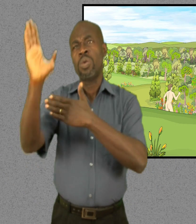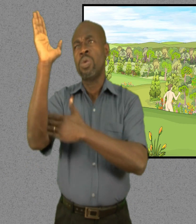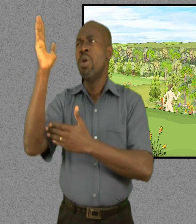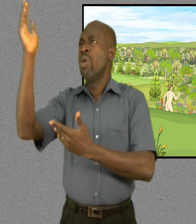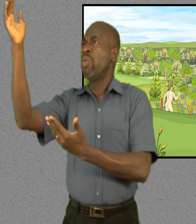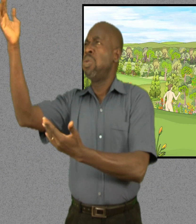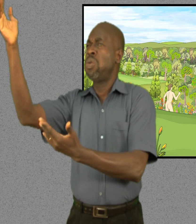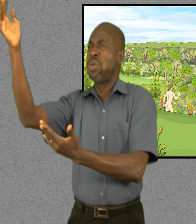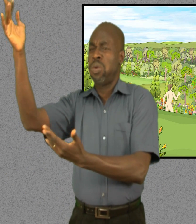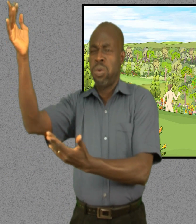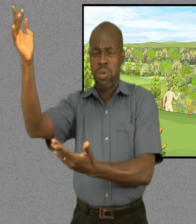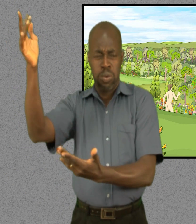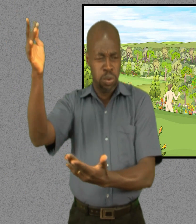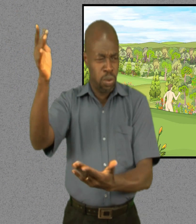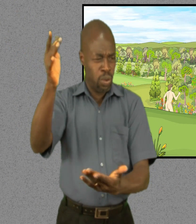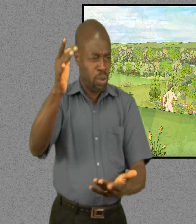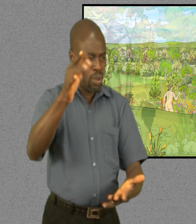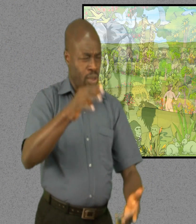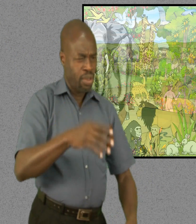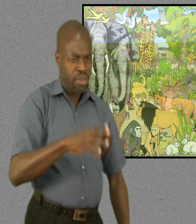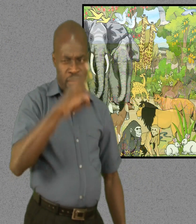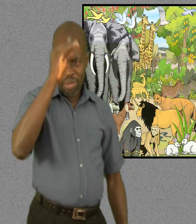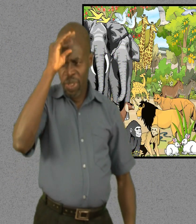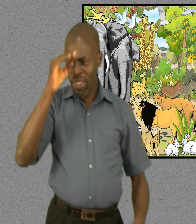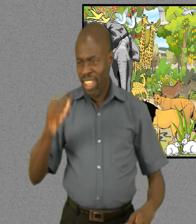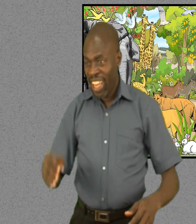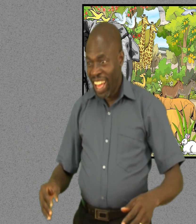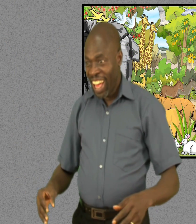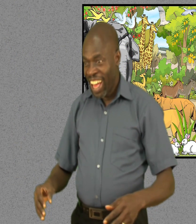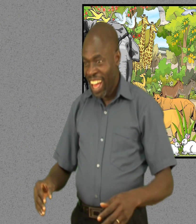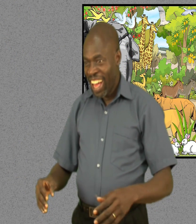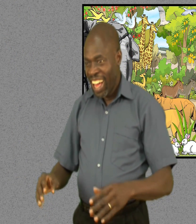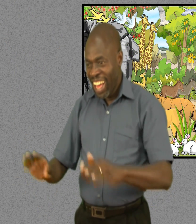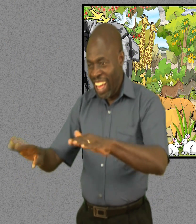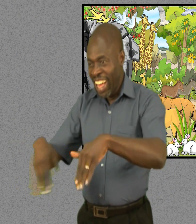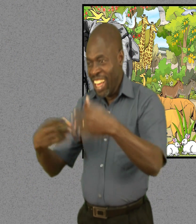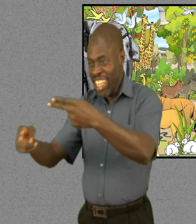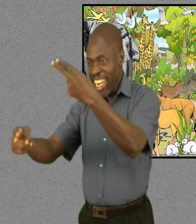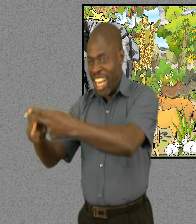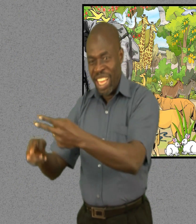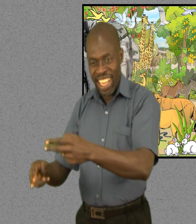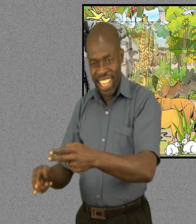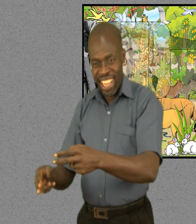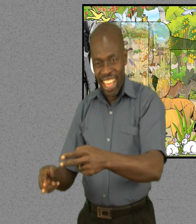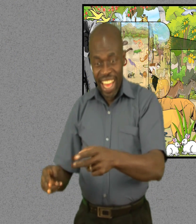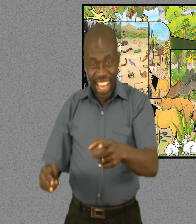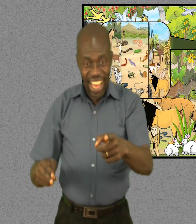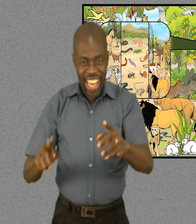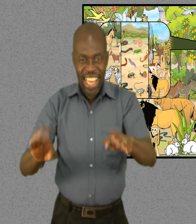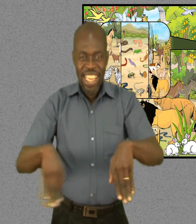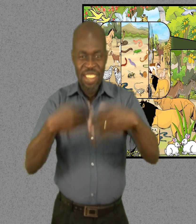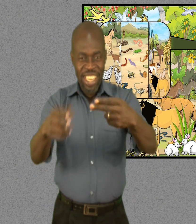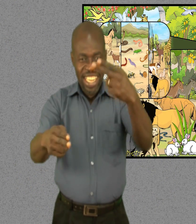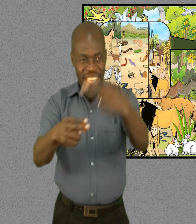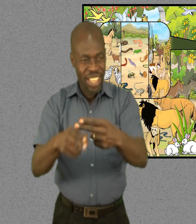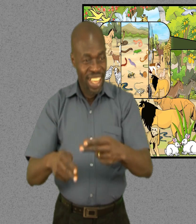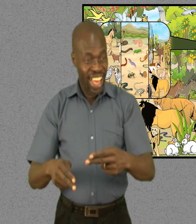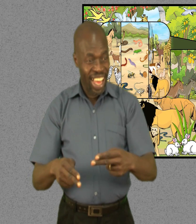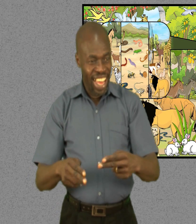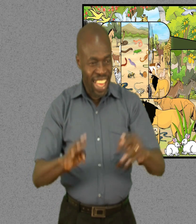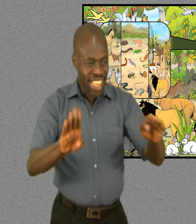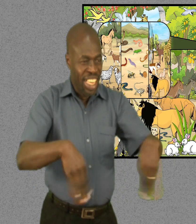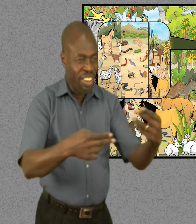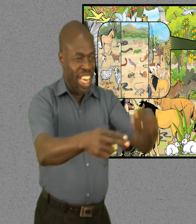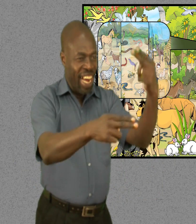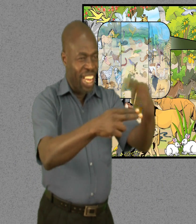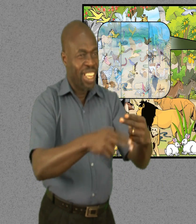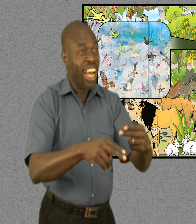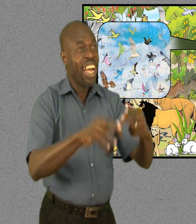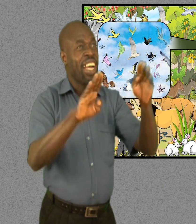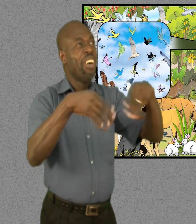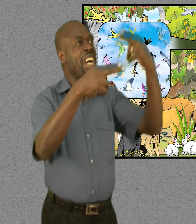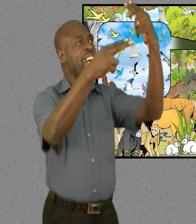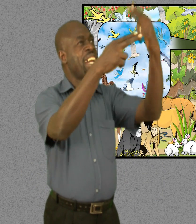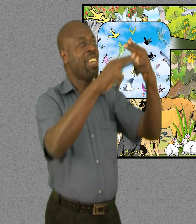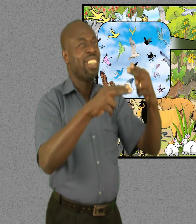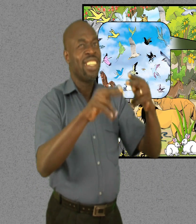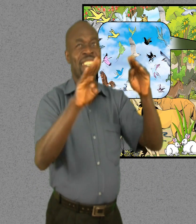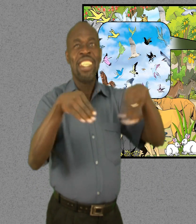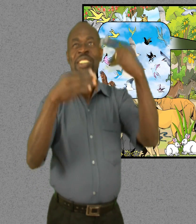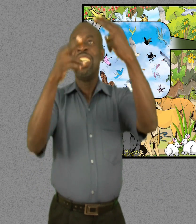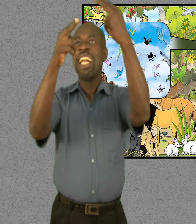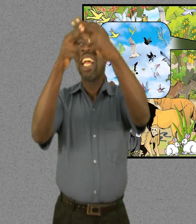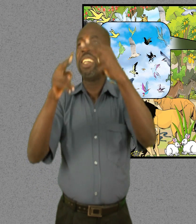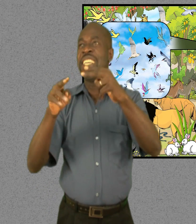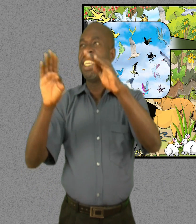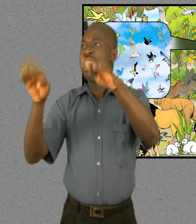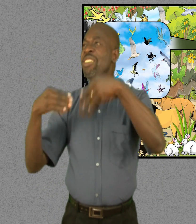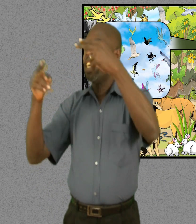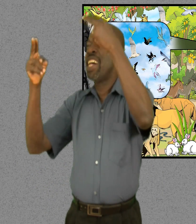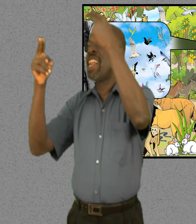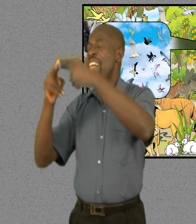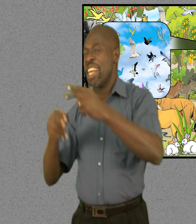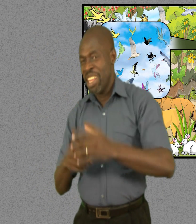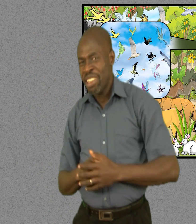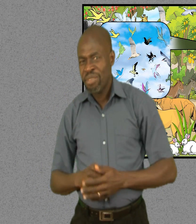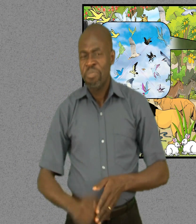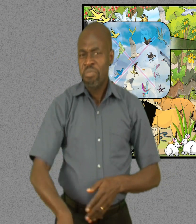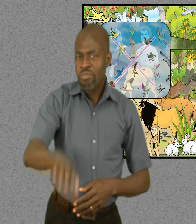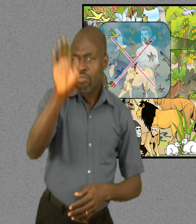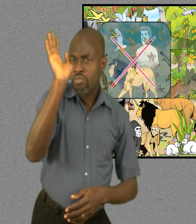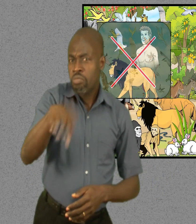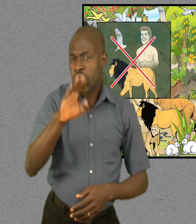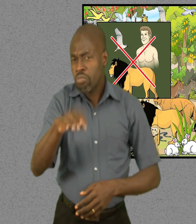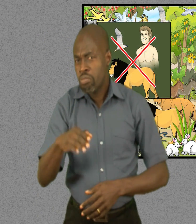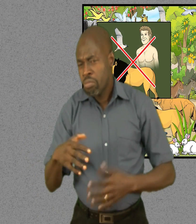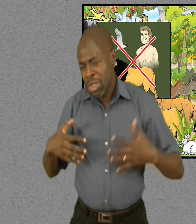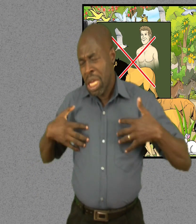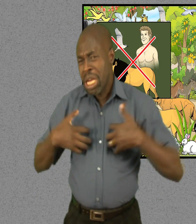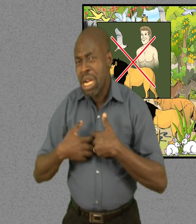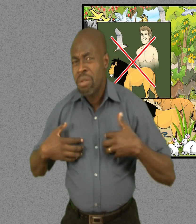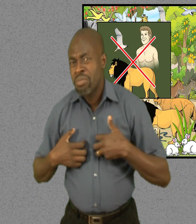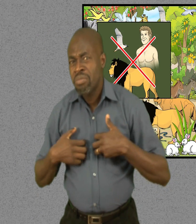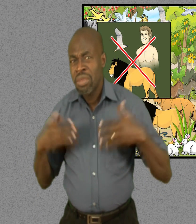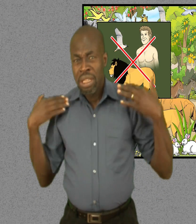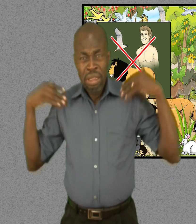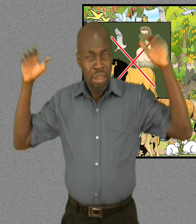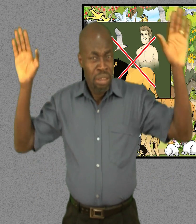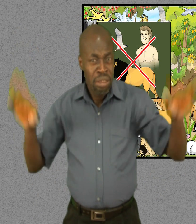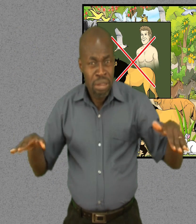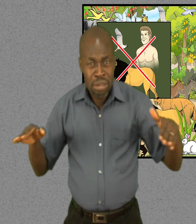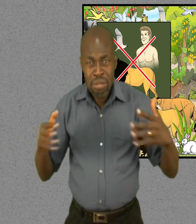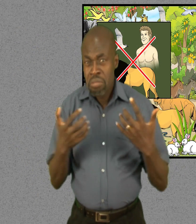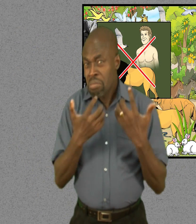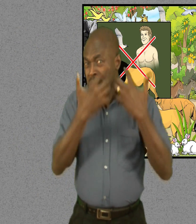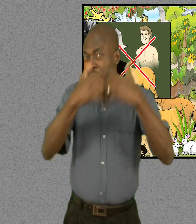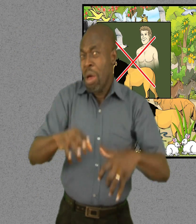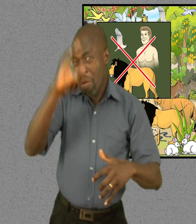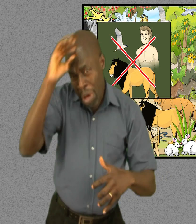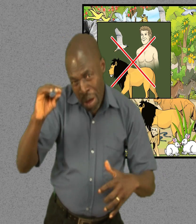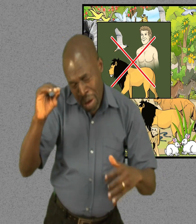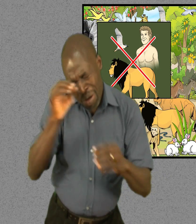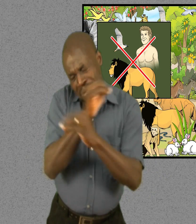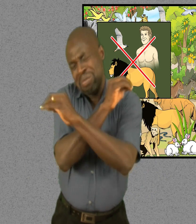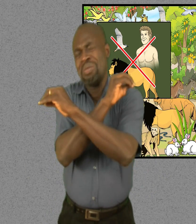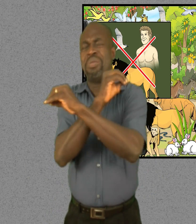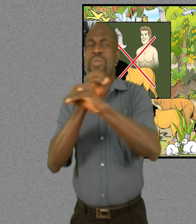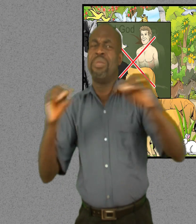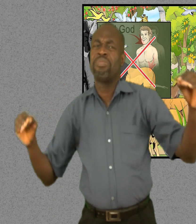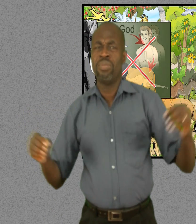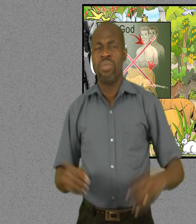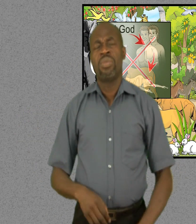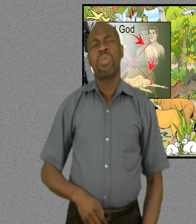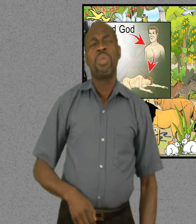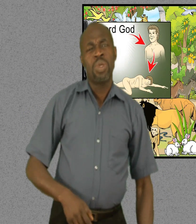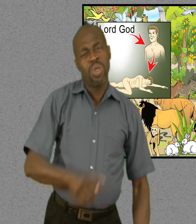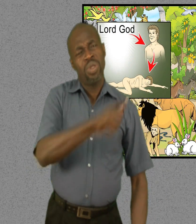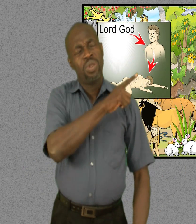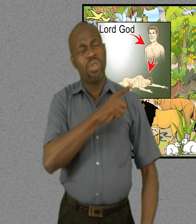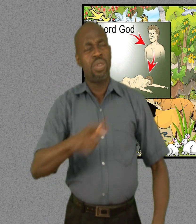And whatever the man called each living creature, that was its name. The man gave names to all the livestock, to the birds of the air, and to every beast of the field. But for Adam no suitable helper was found.